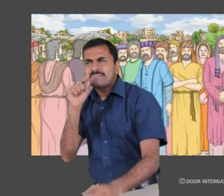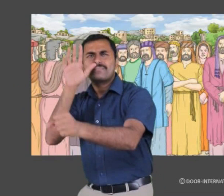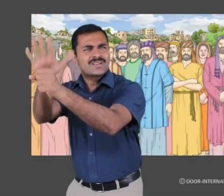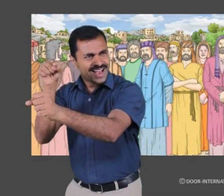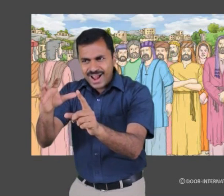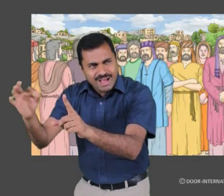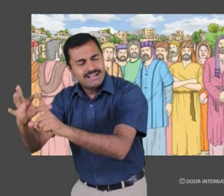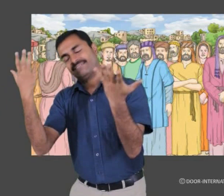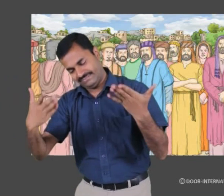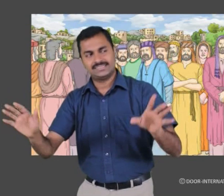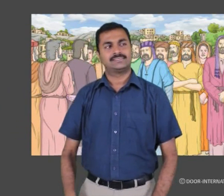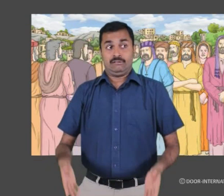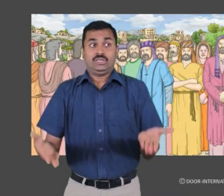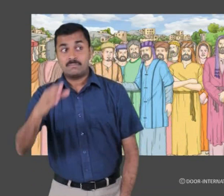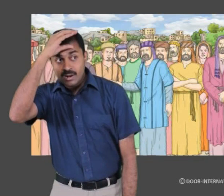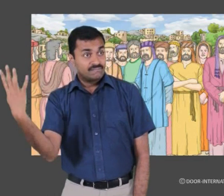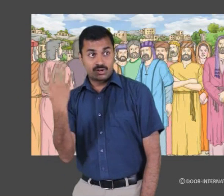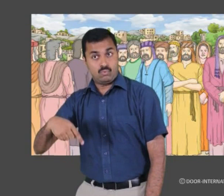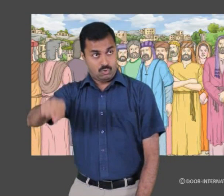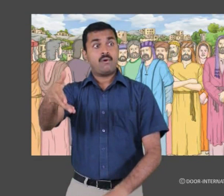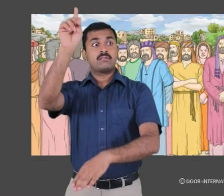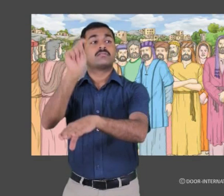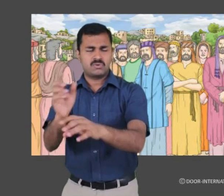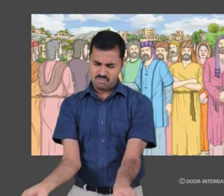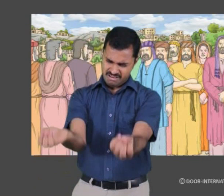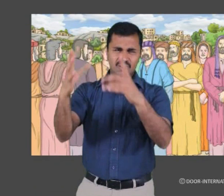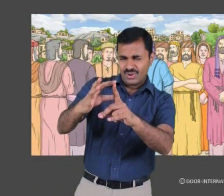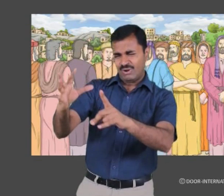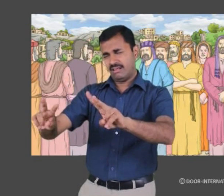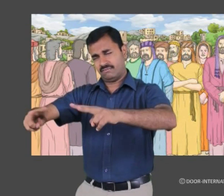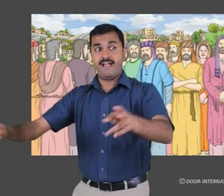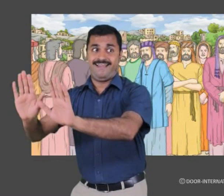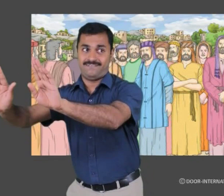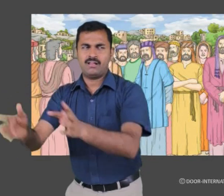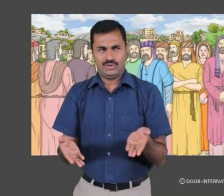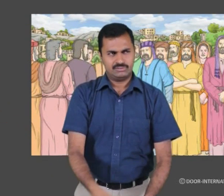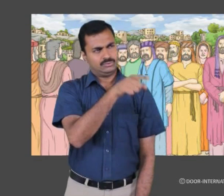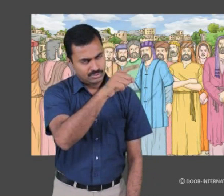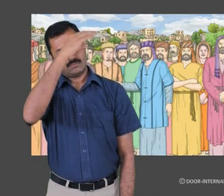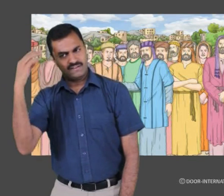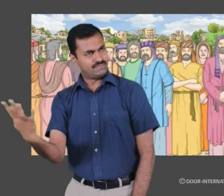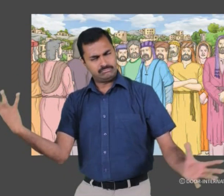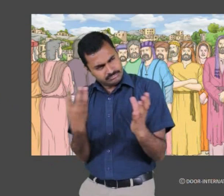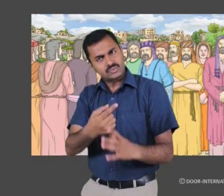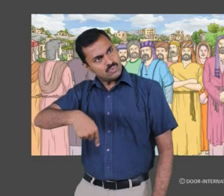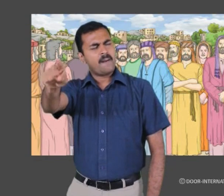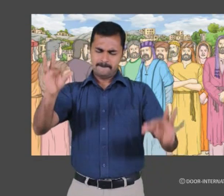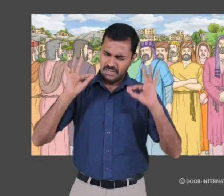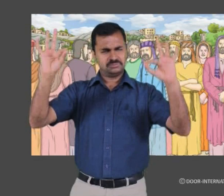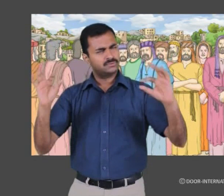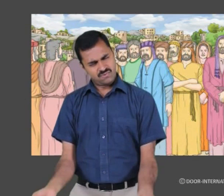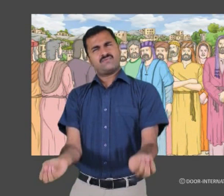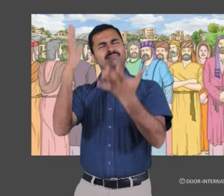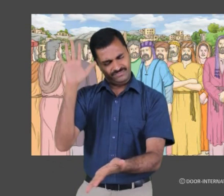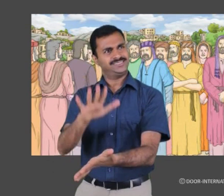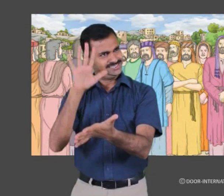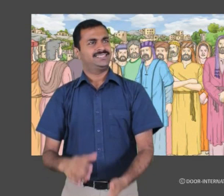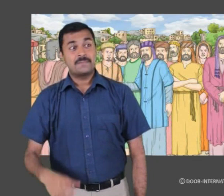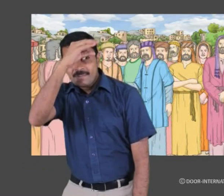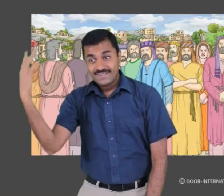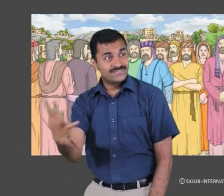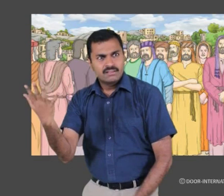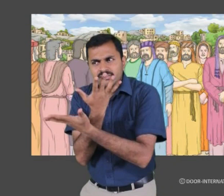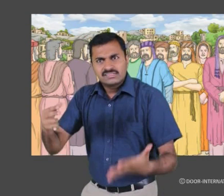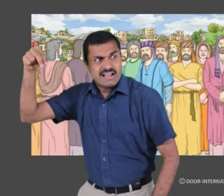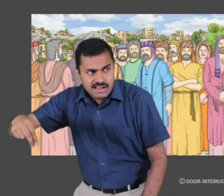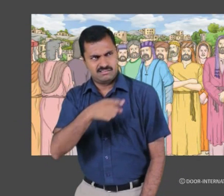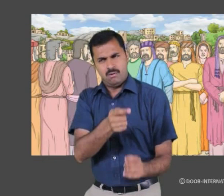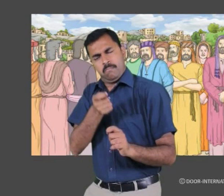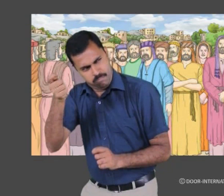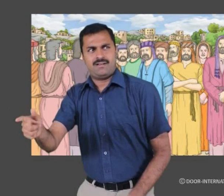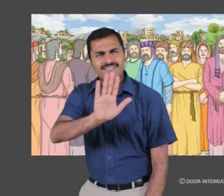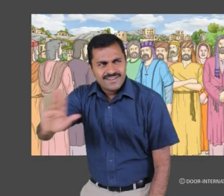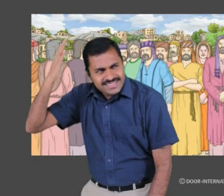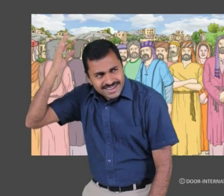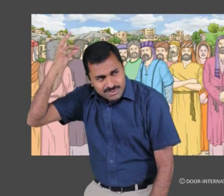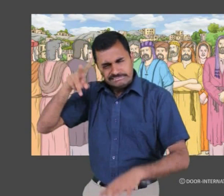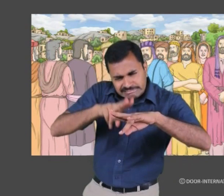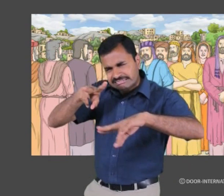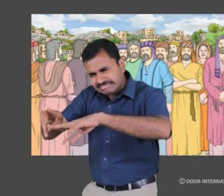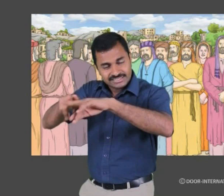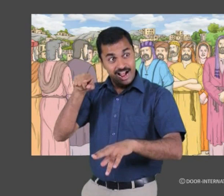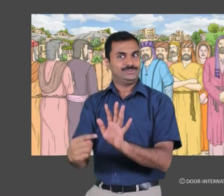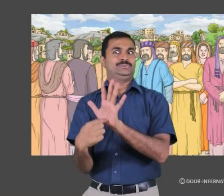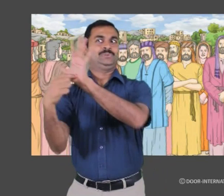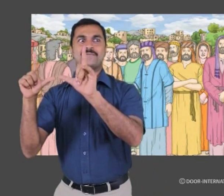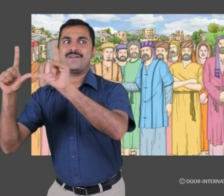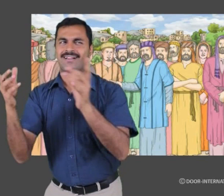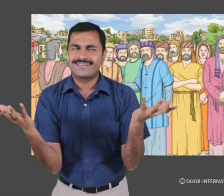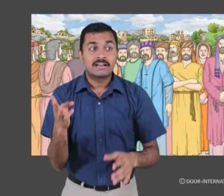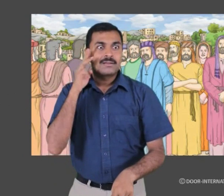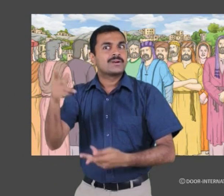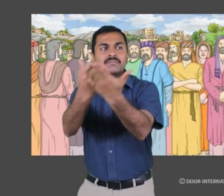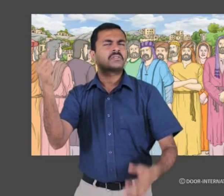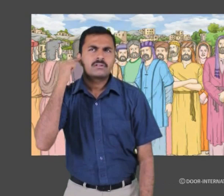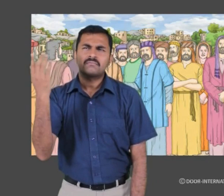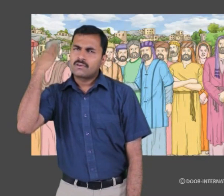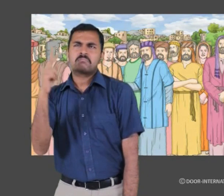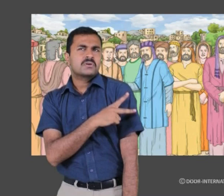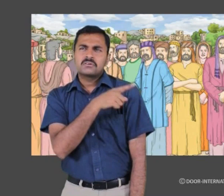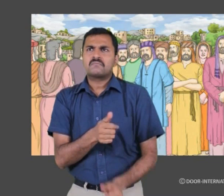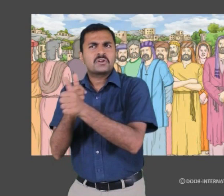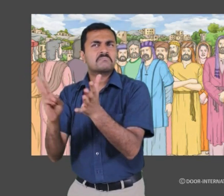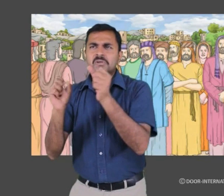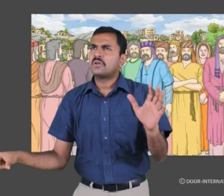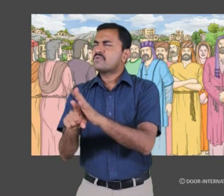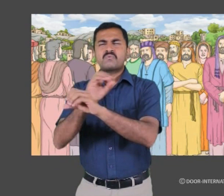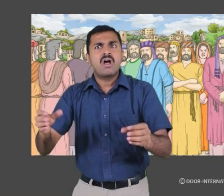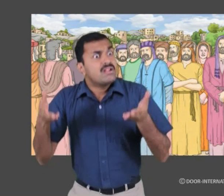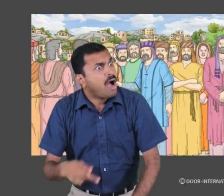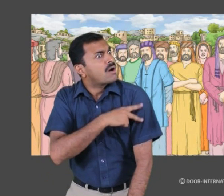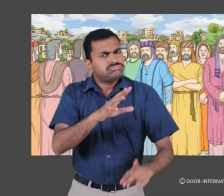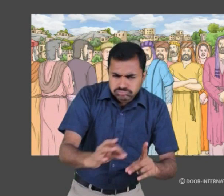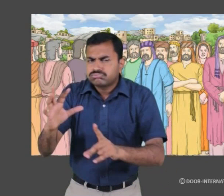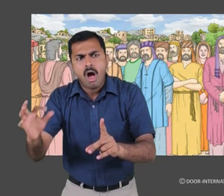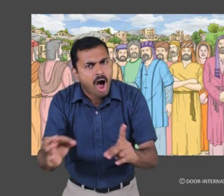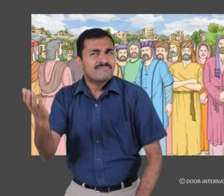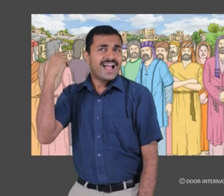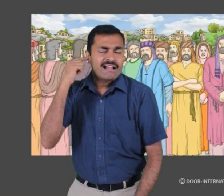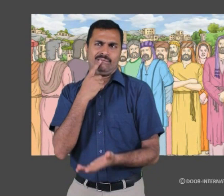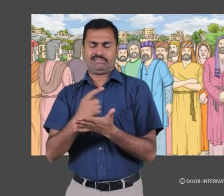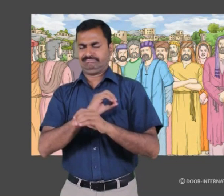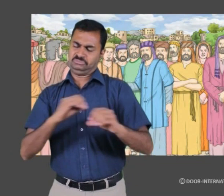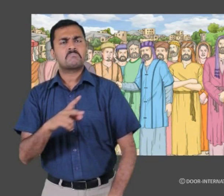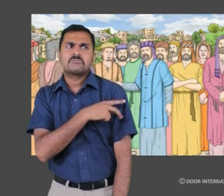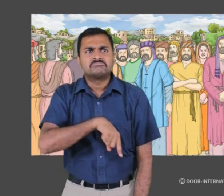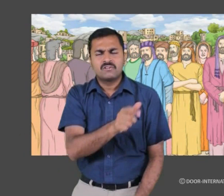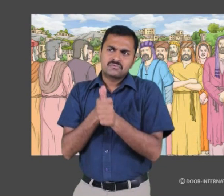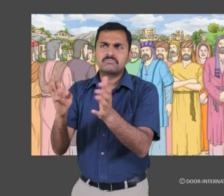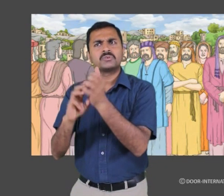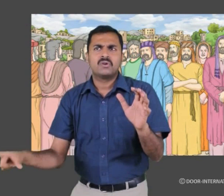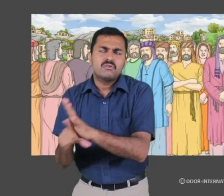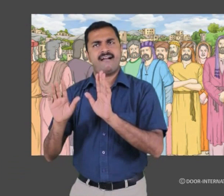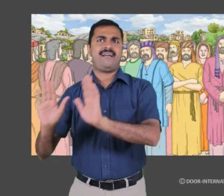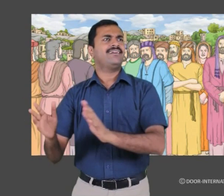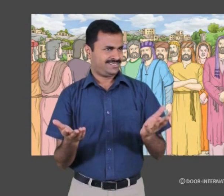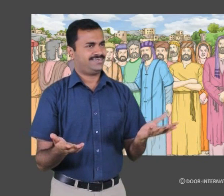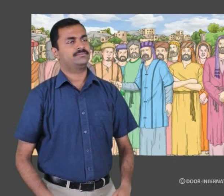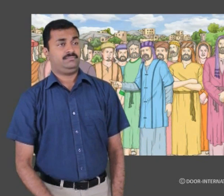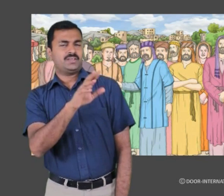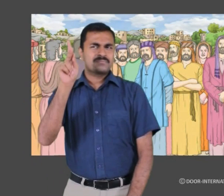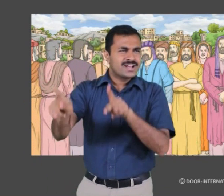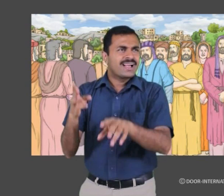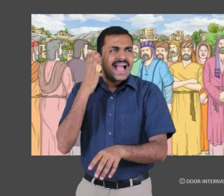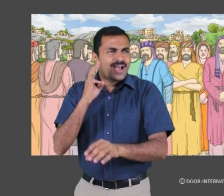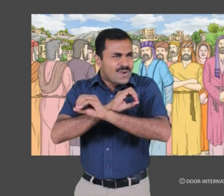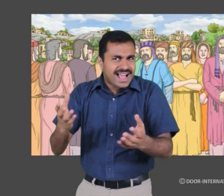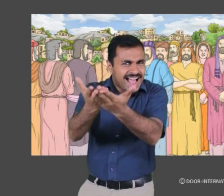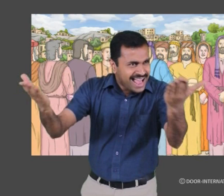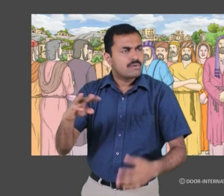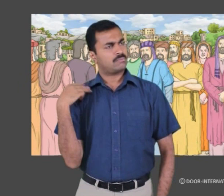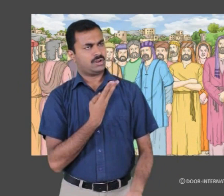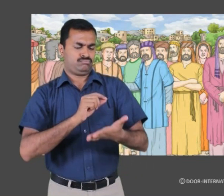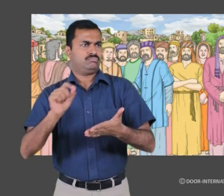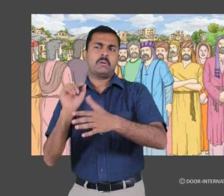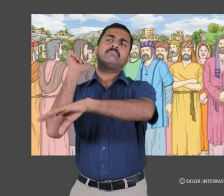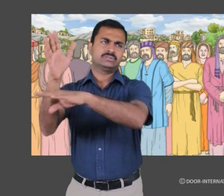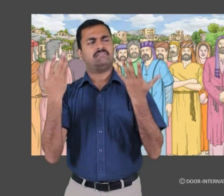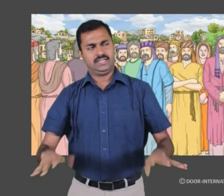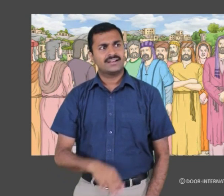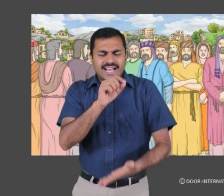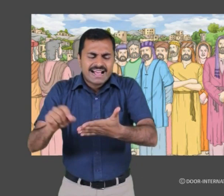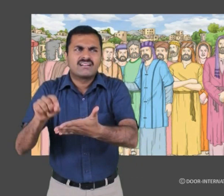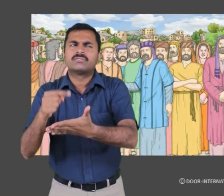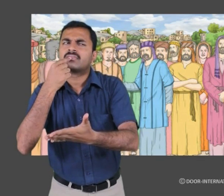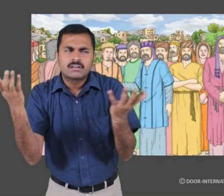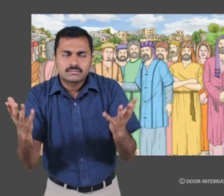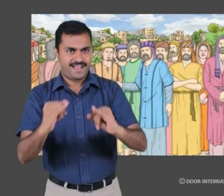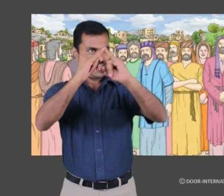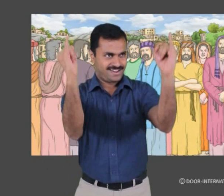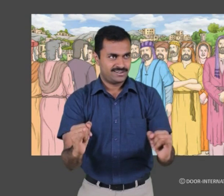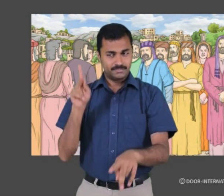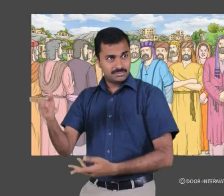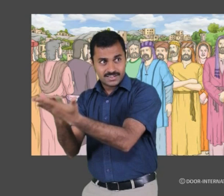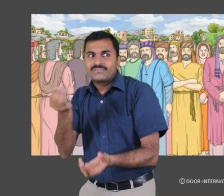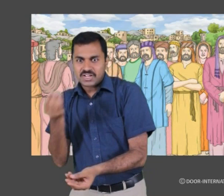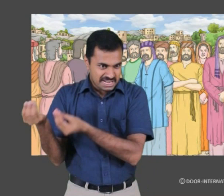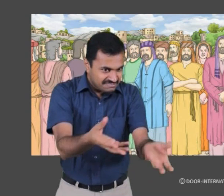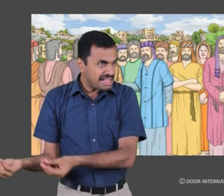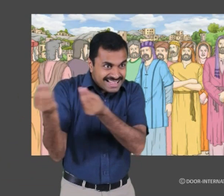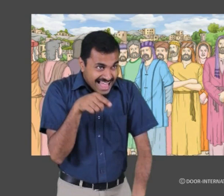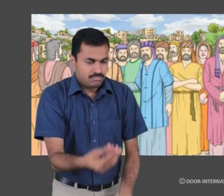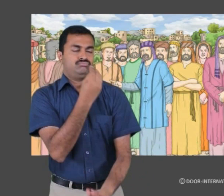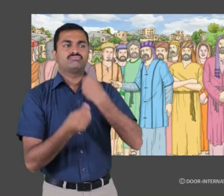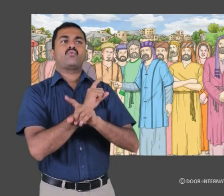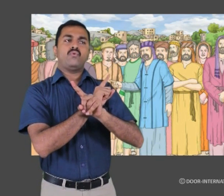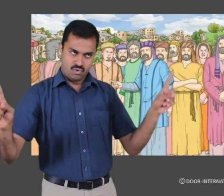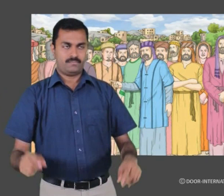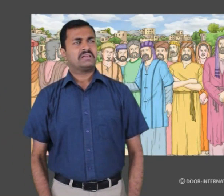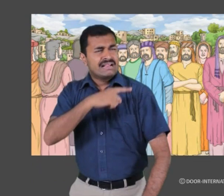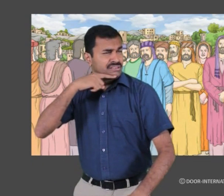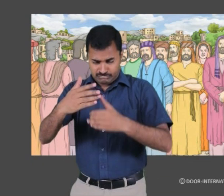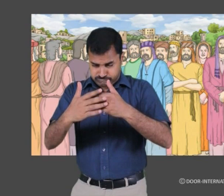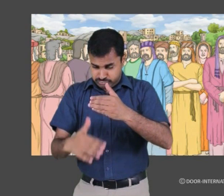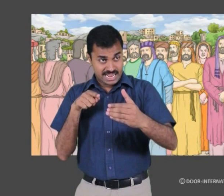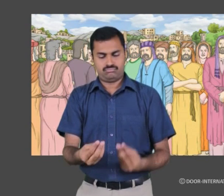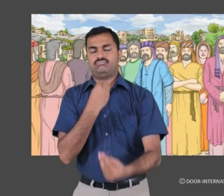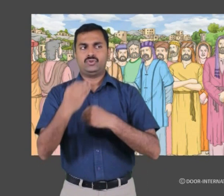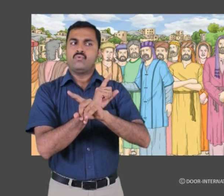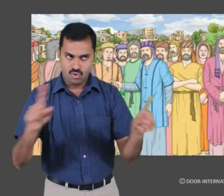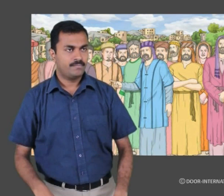But they are under the impression that you teach all the Jews who live among the Gentiles to forsake Moses, telling them not to circumcise their children or observe our customs.